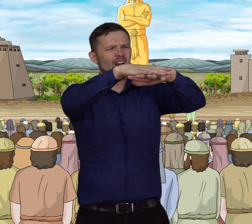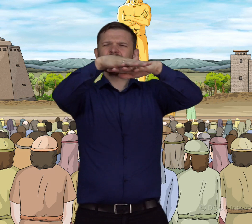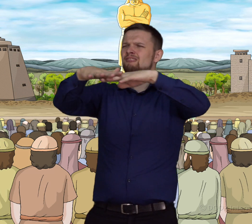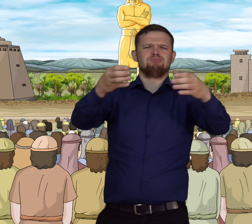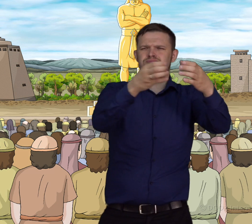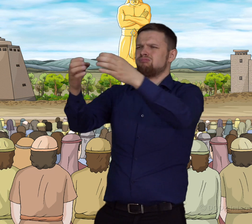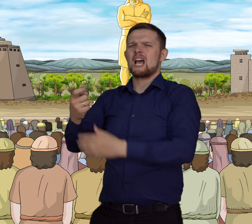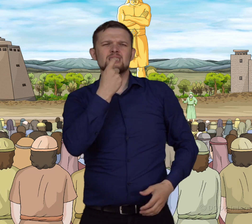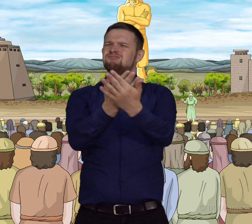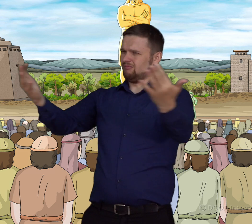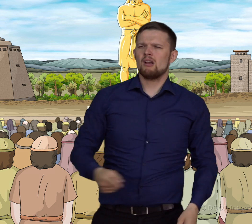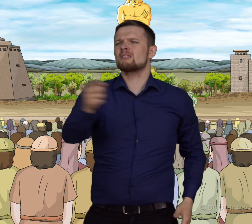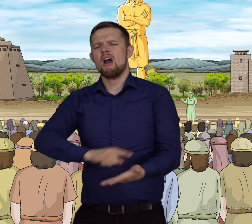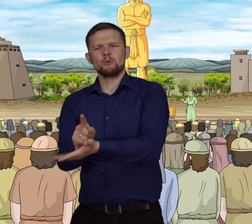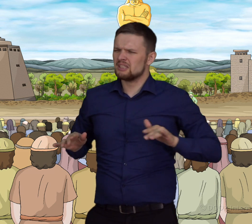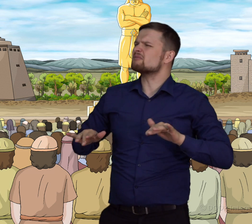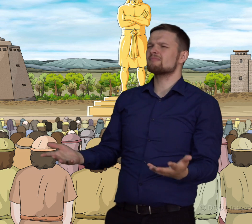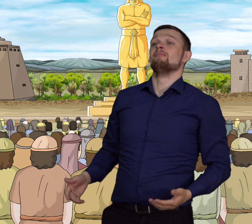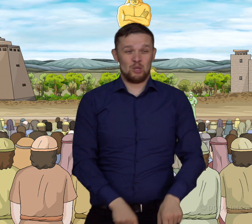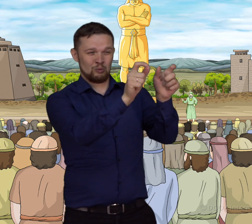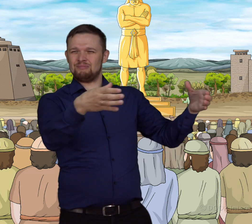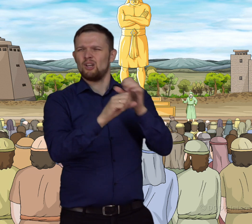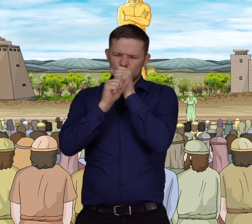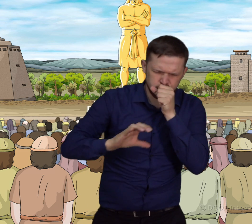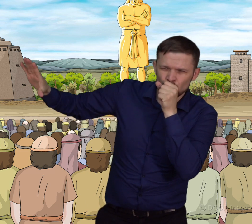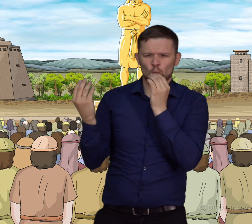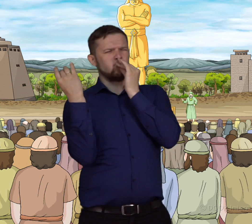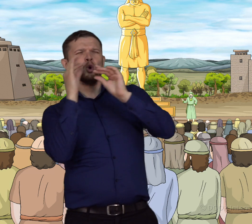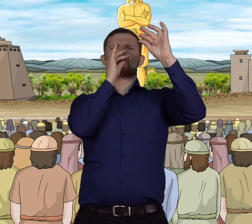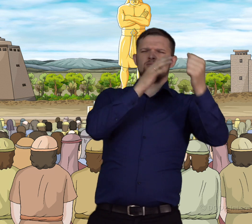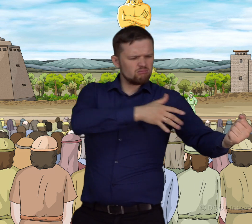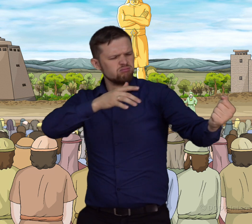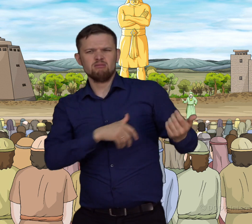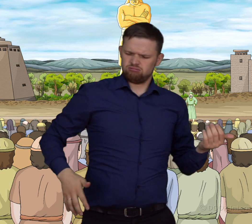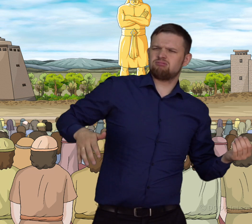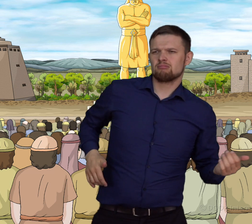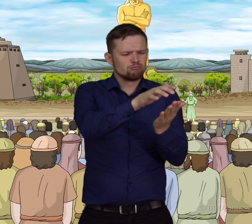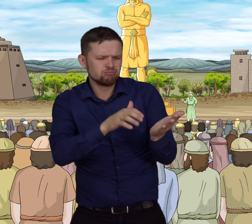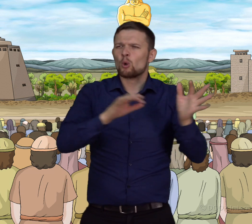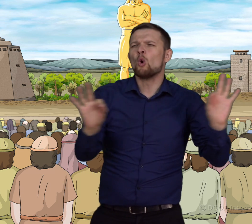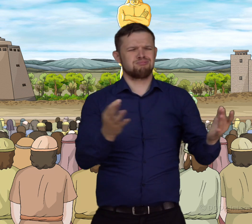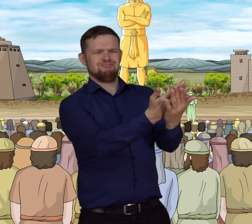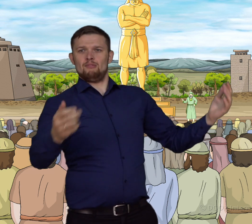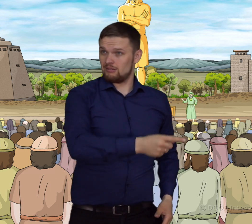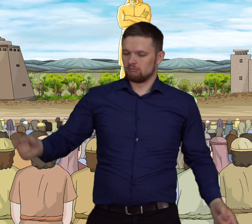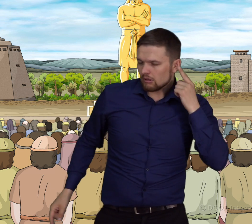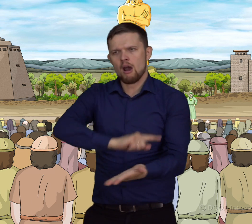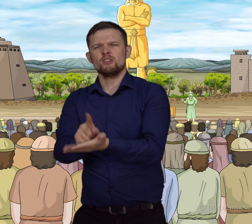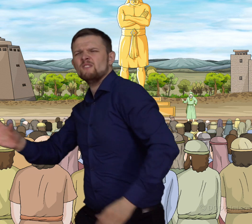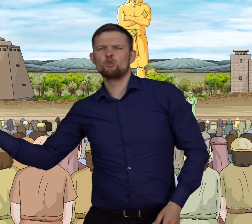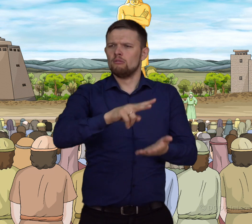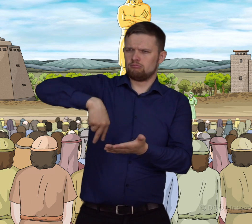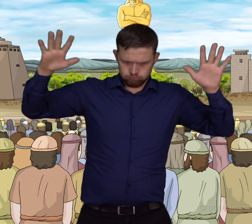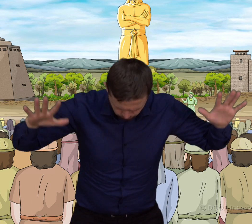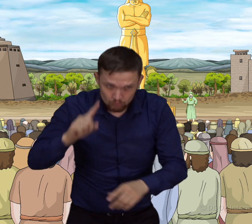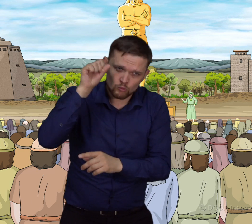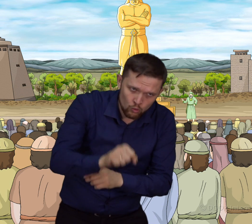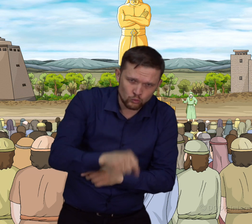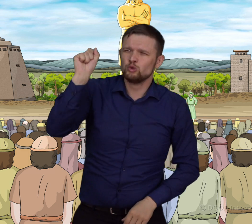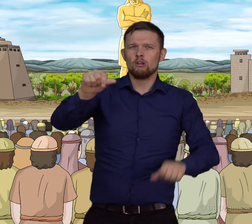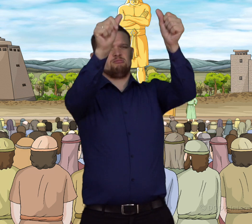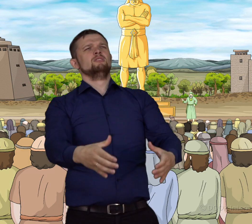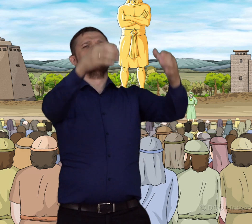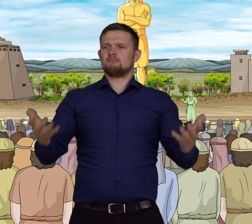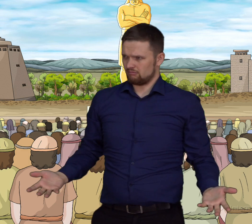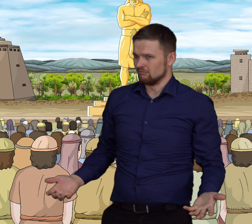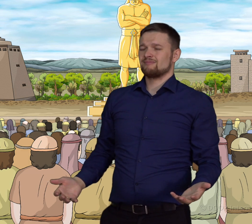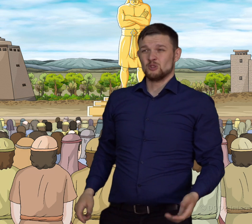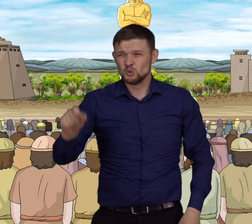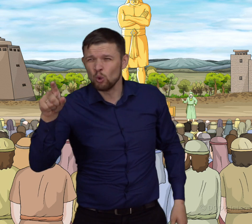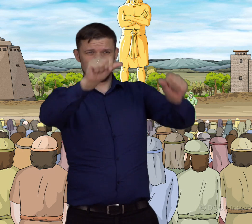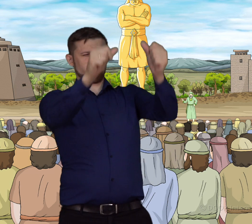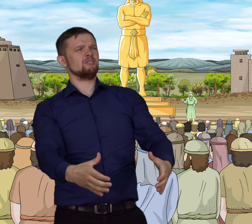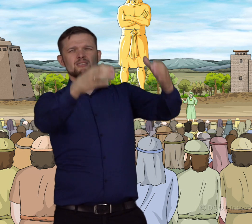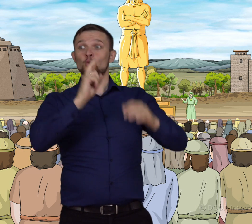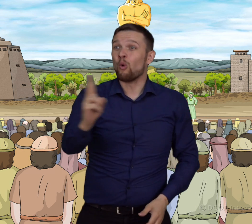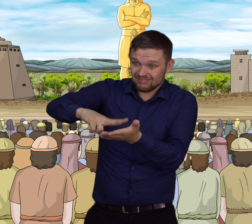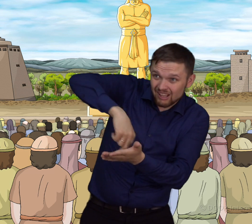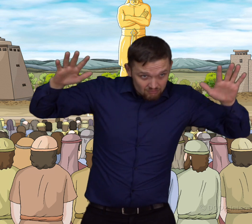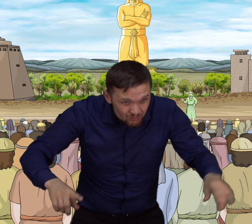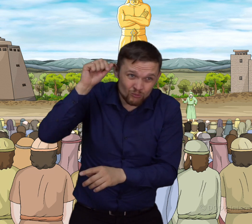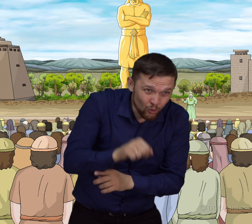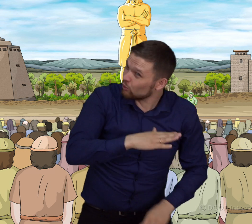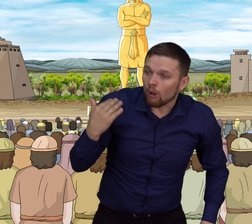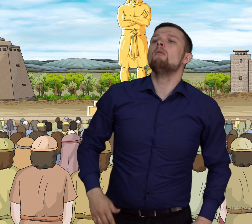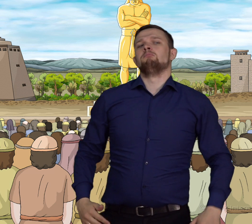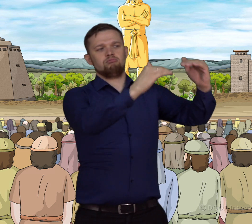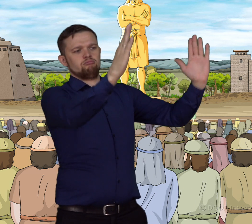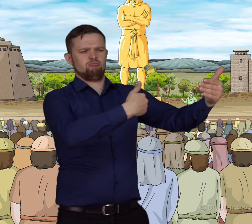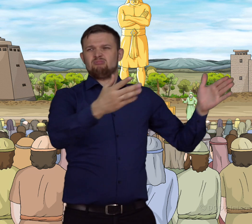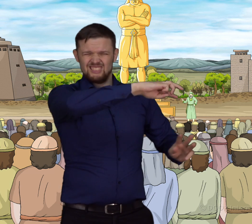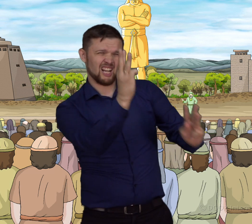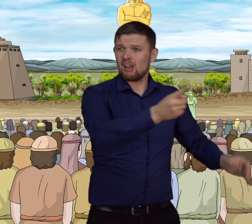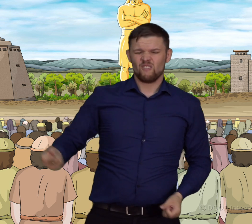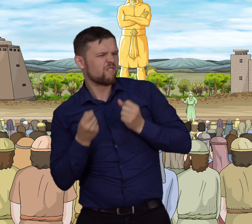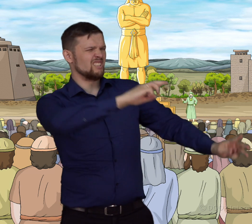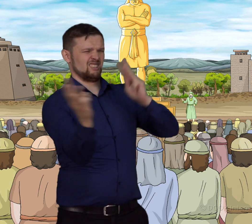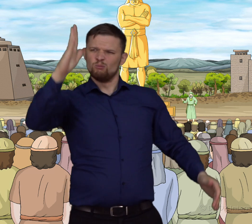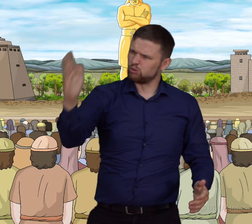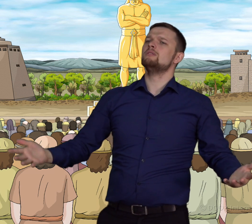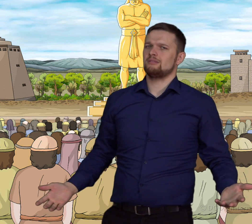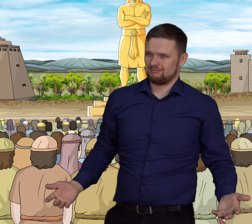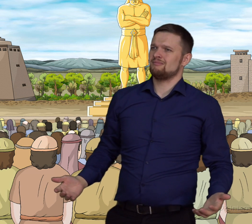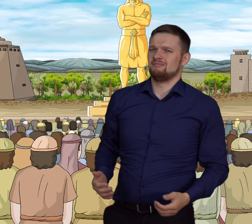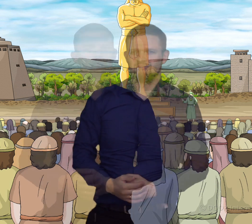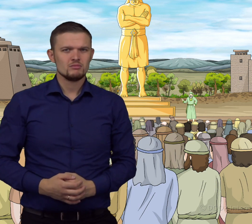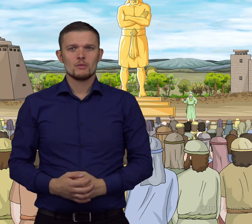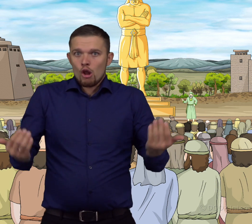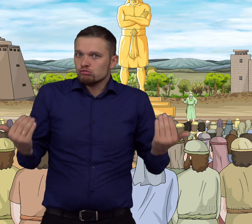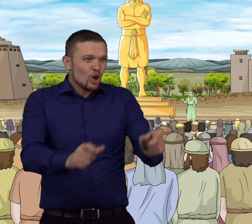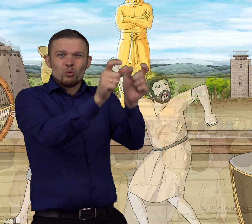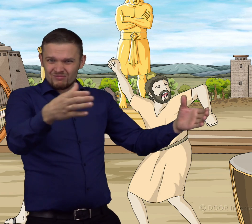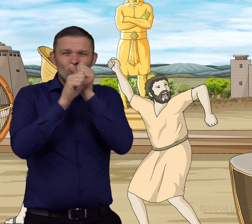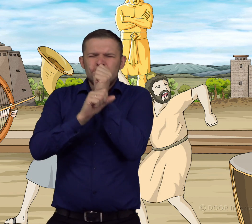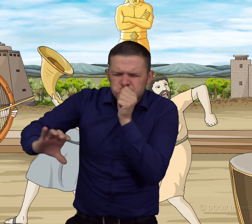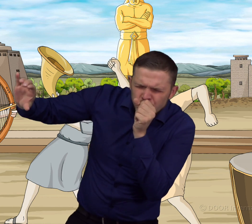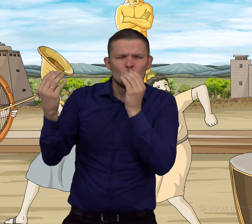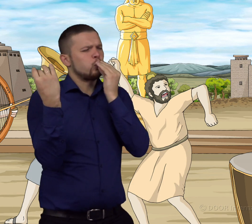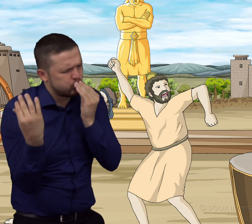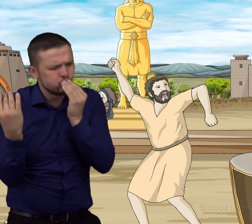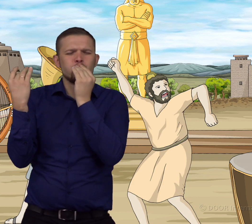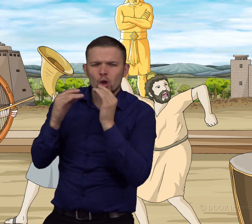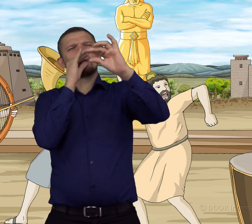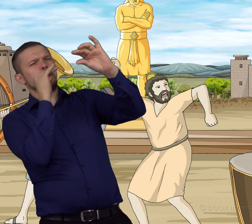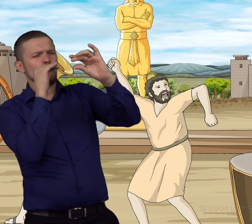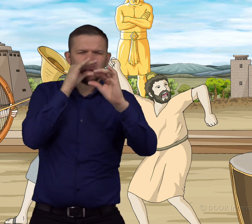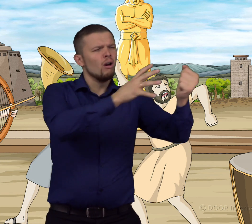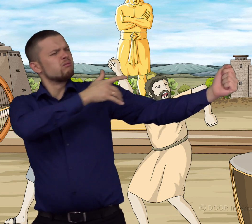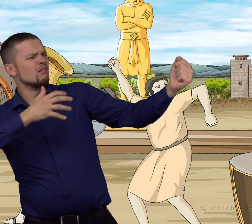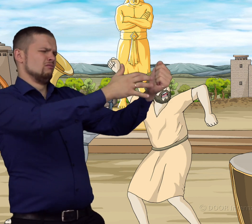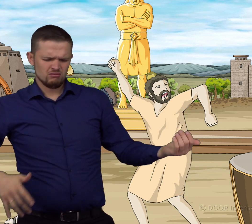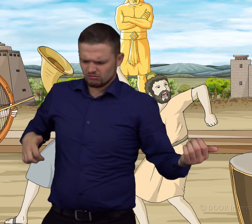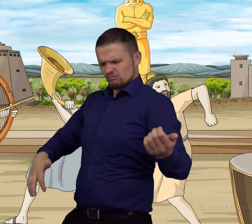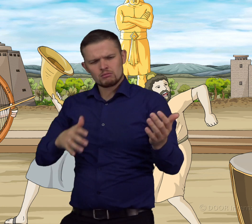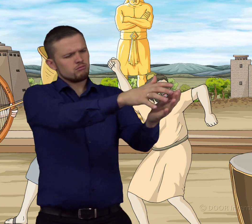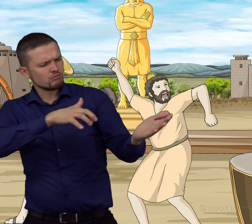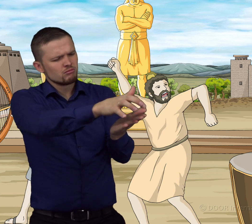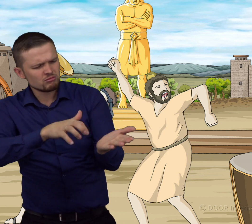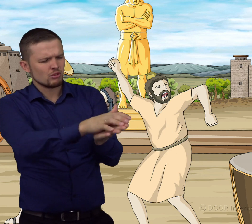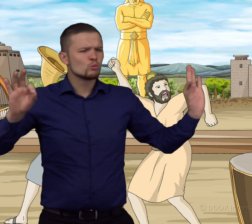Then the herald loudly proclaimed, “O people of every nation and language, this is what you are commanded: As soon as you hear the sound of the horn, flute, zither, lyre, harp, pipes, and all kinds of music, you must fall down and worship the golden statue that King Nebuchadnezzar has set up.